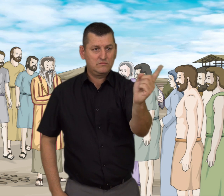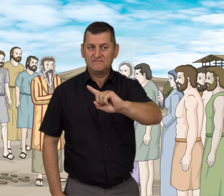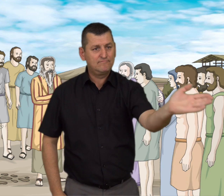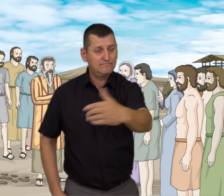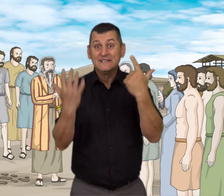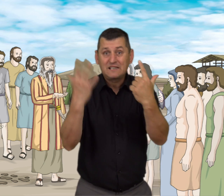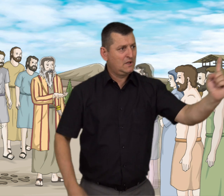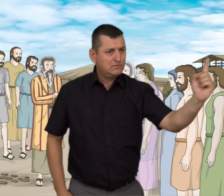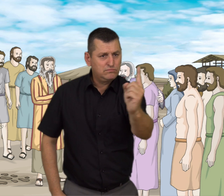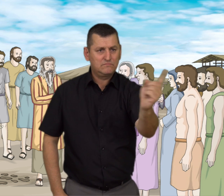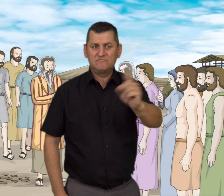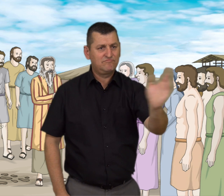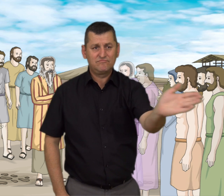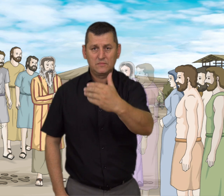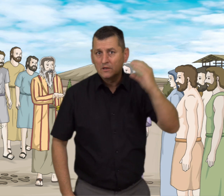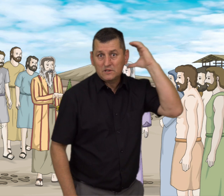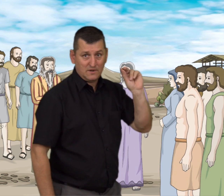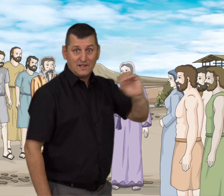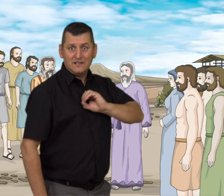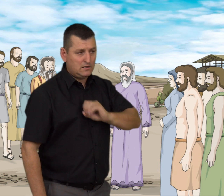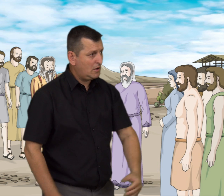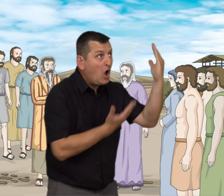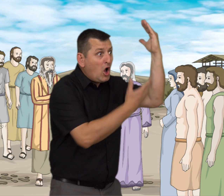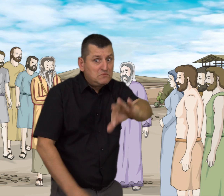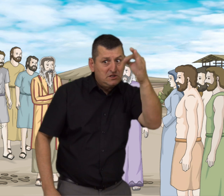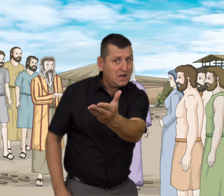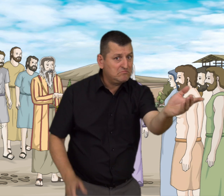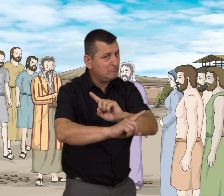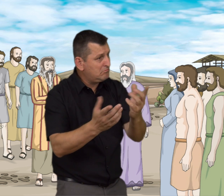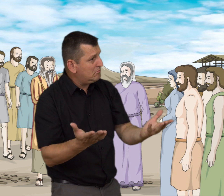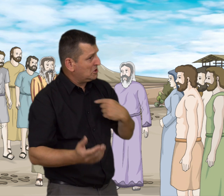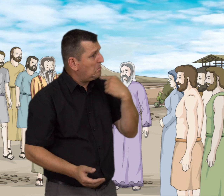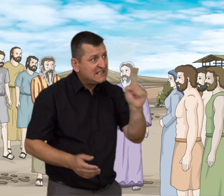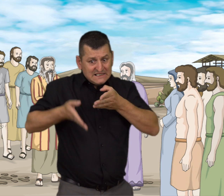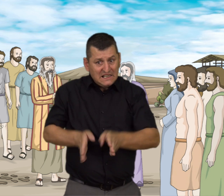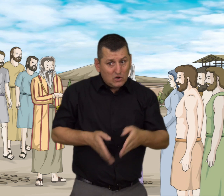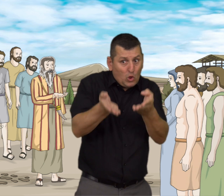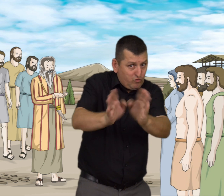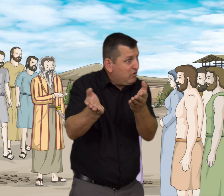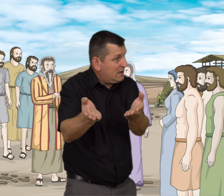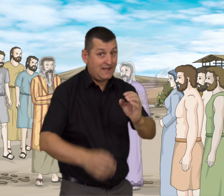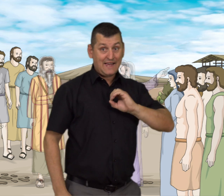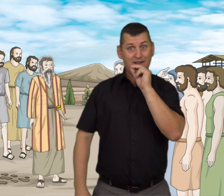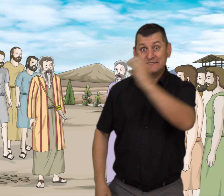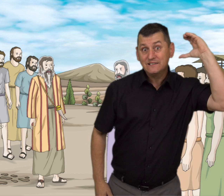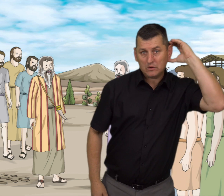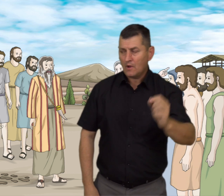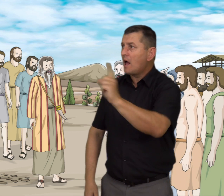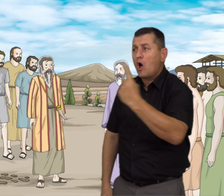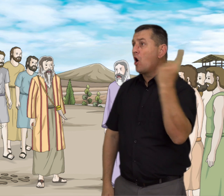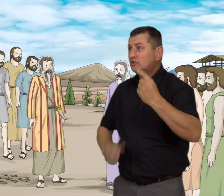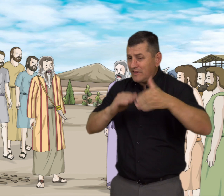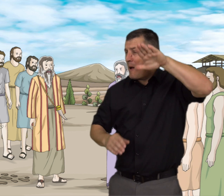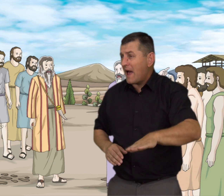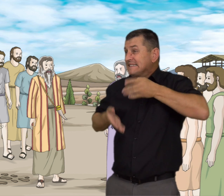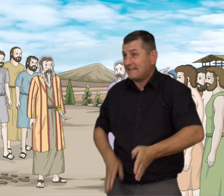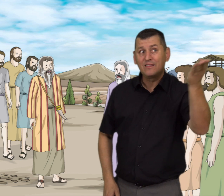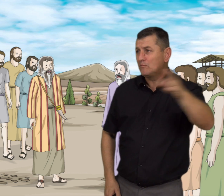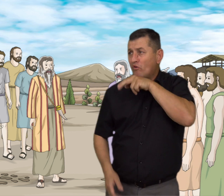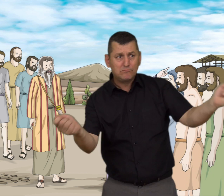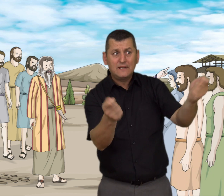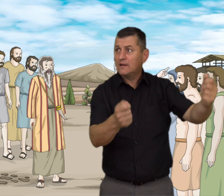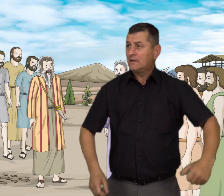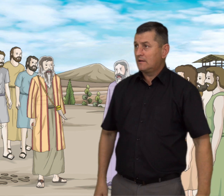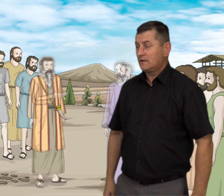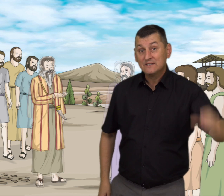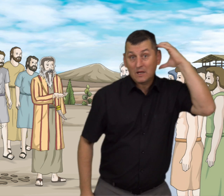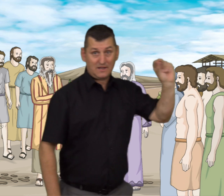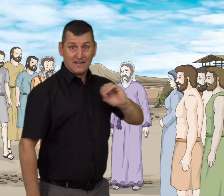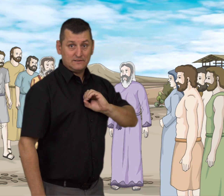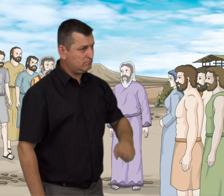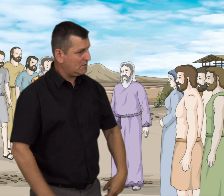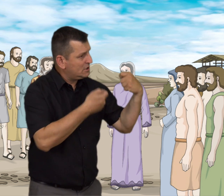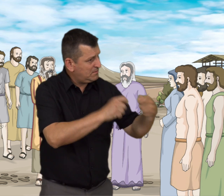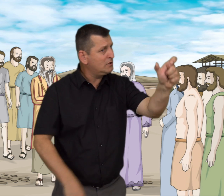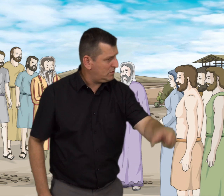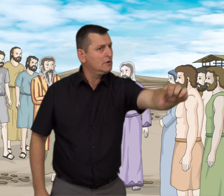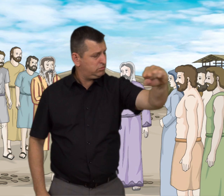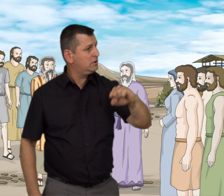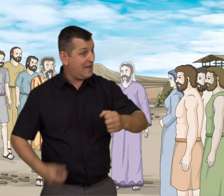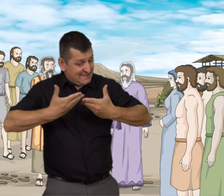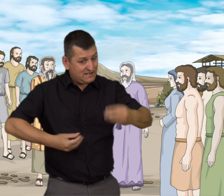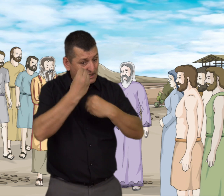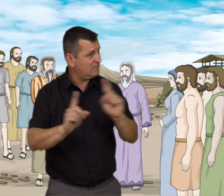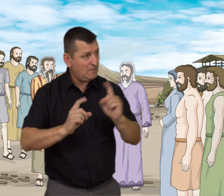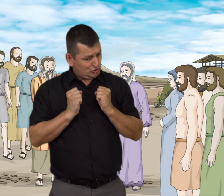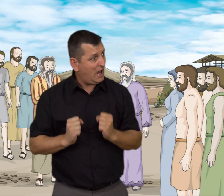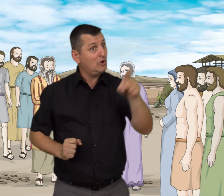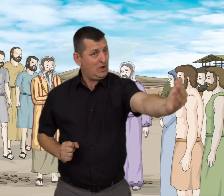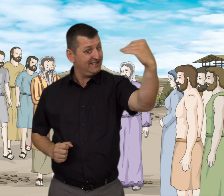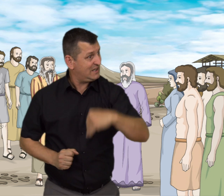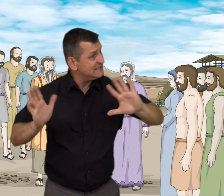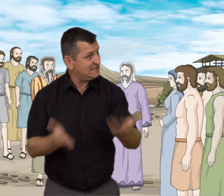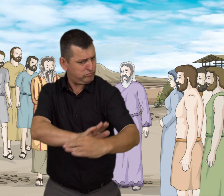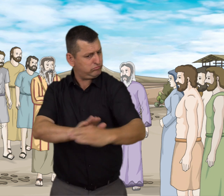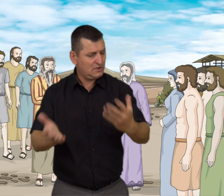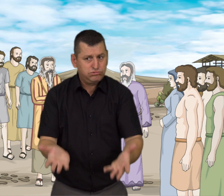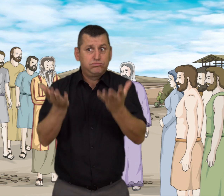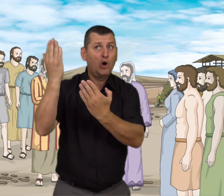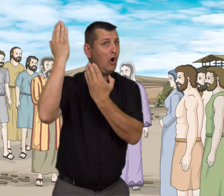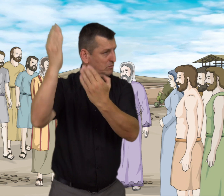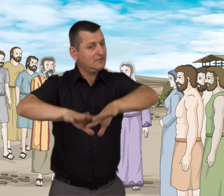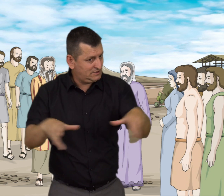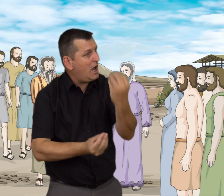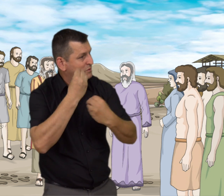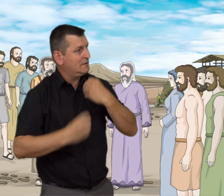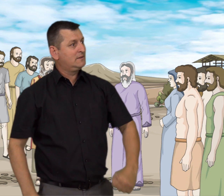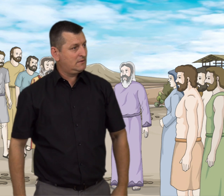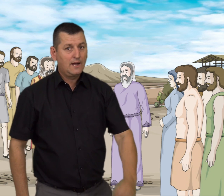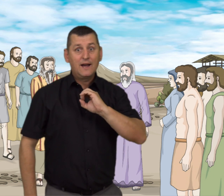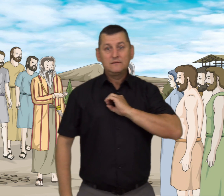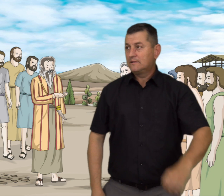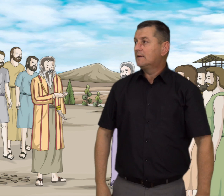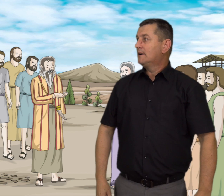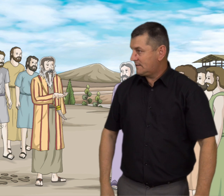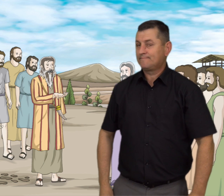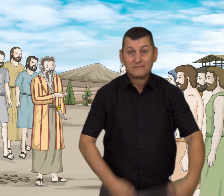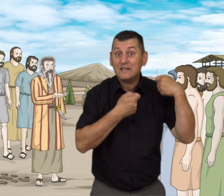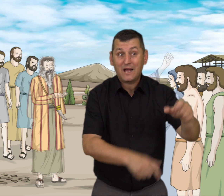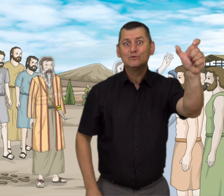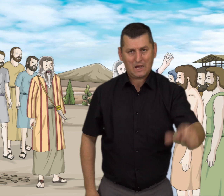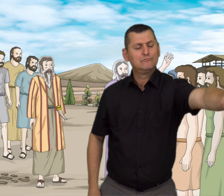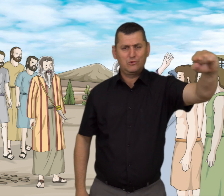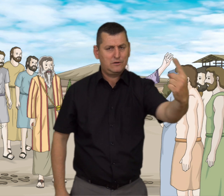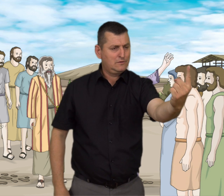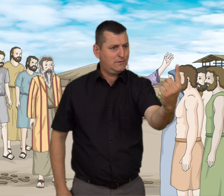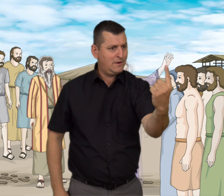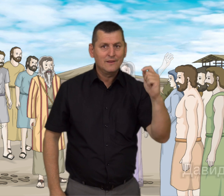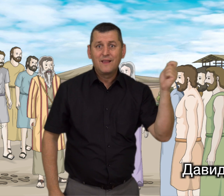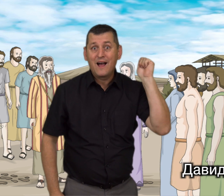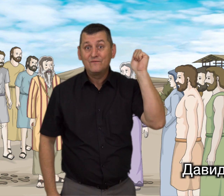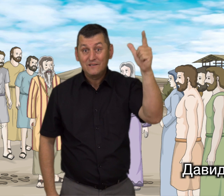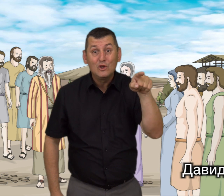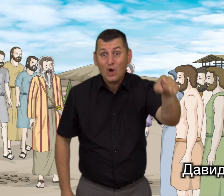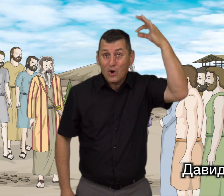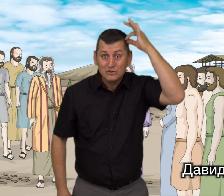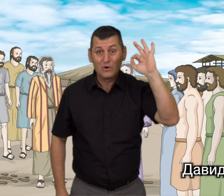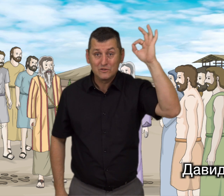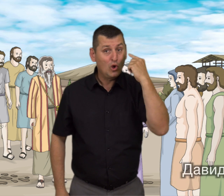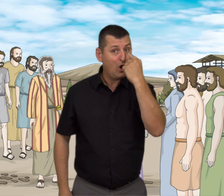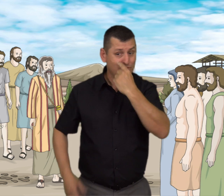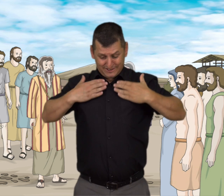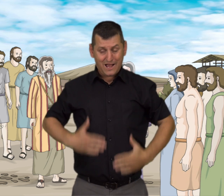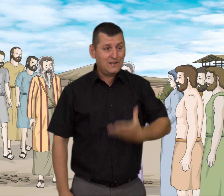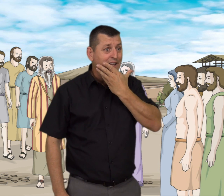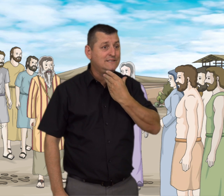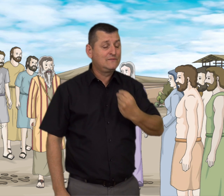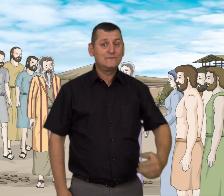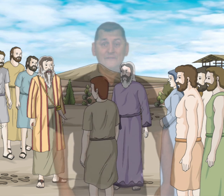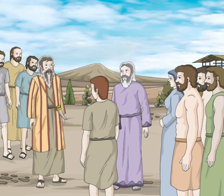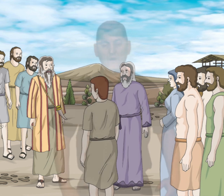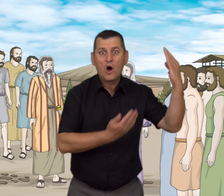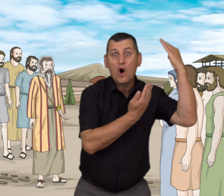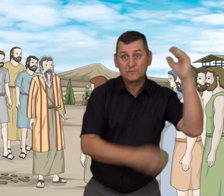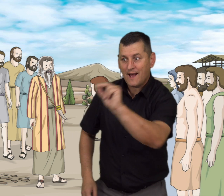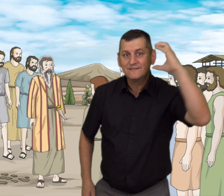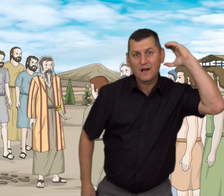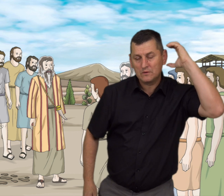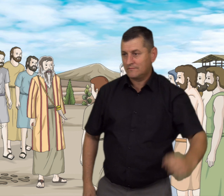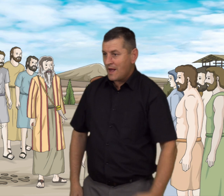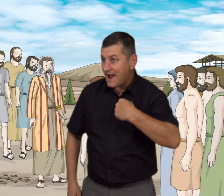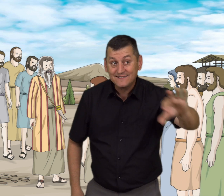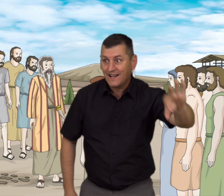Thus Jesse made seven of his sons pass before Samuel, but Samuel told him, “The LORD has not chosen any of these.” And Samuel asked him, “Are these all the sons you have?” “There is still the youngest,” Jesse replied, “but he is tending the sheep.” “Send for him,” Samuel replied.